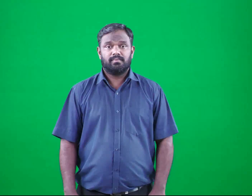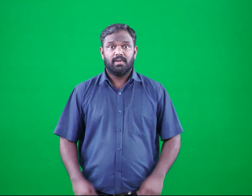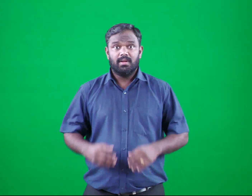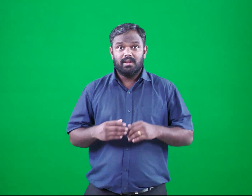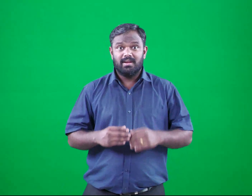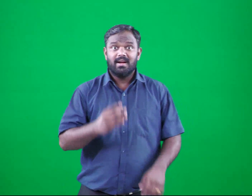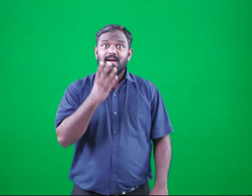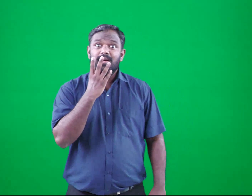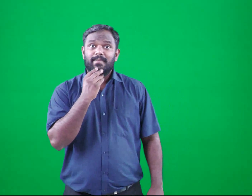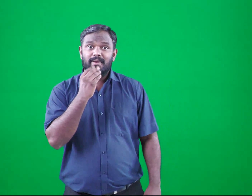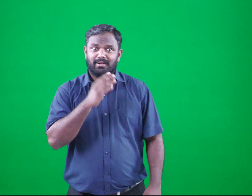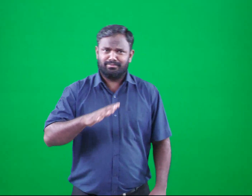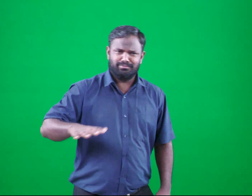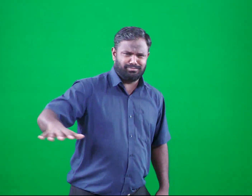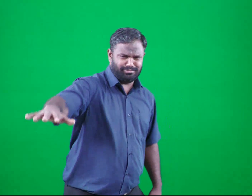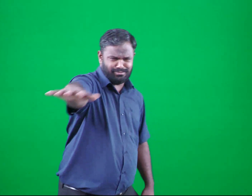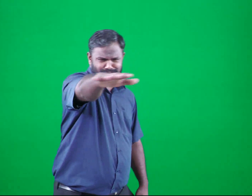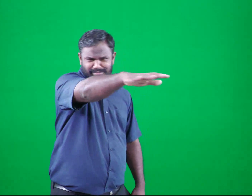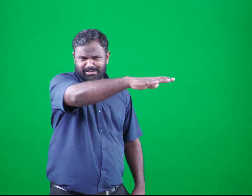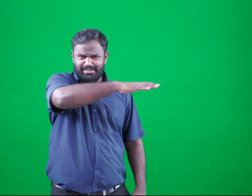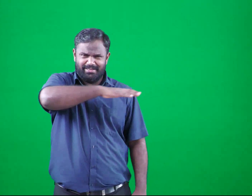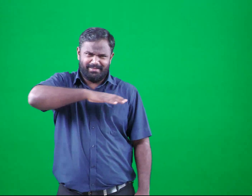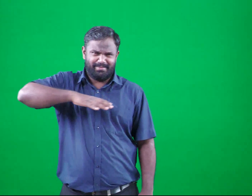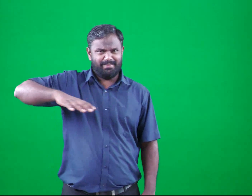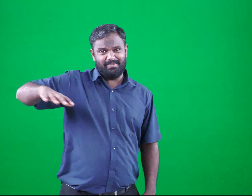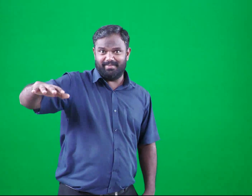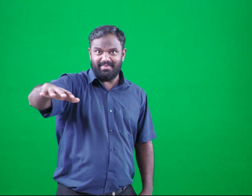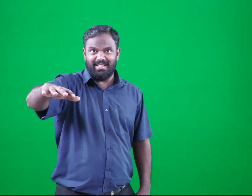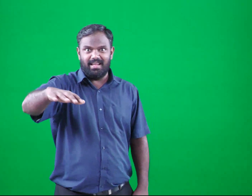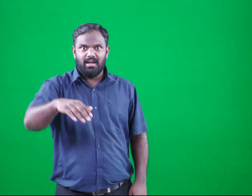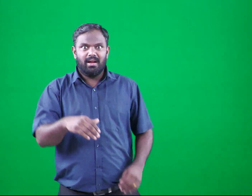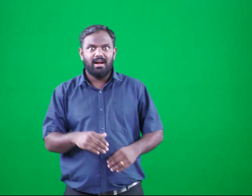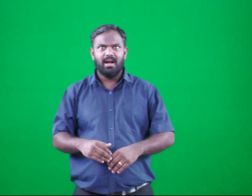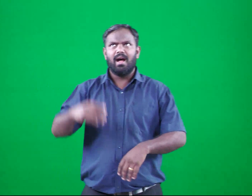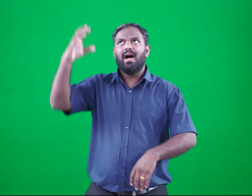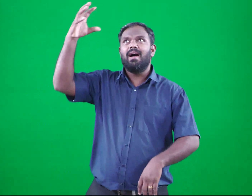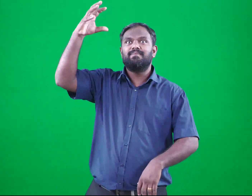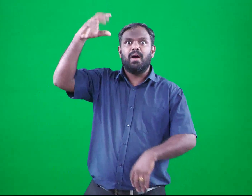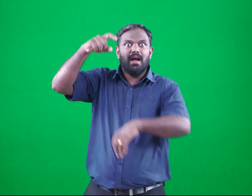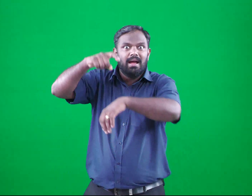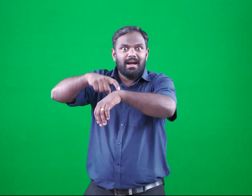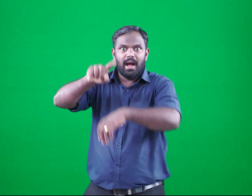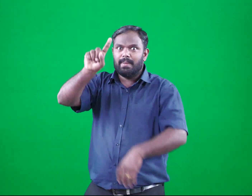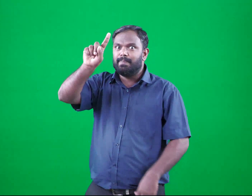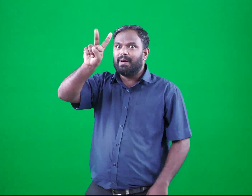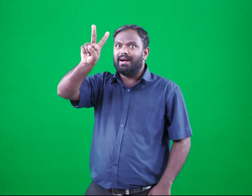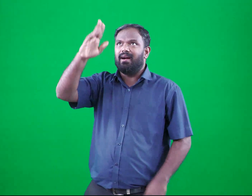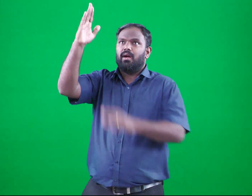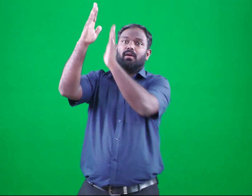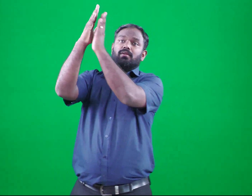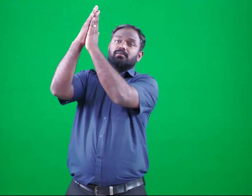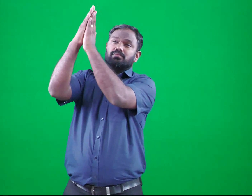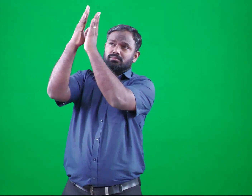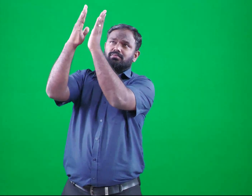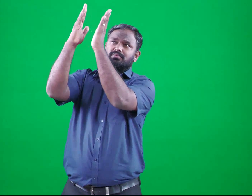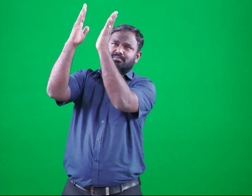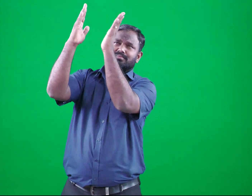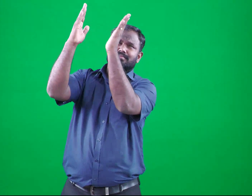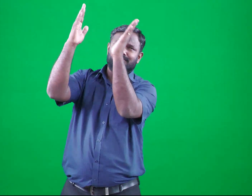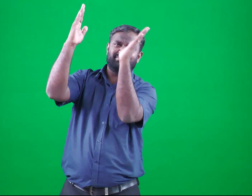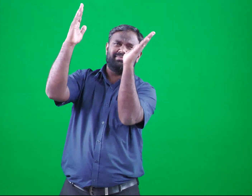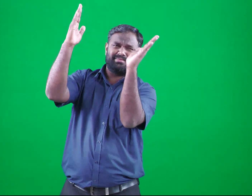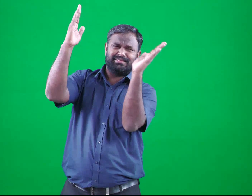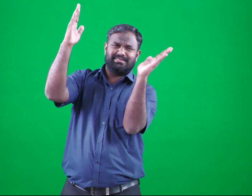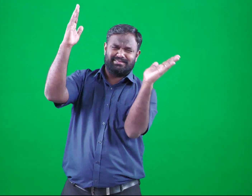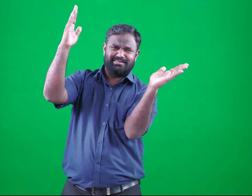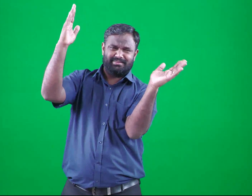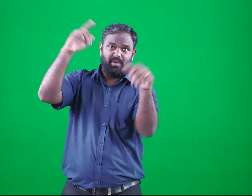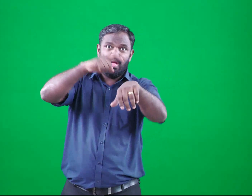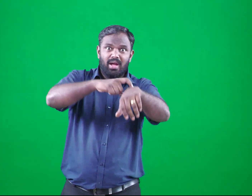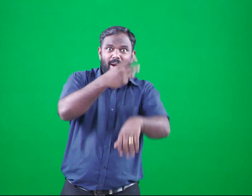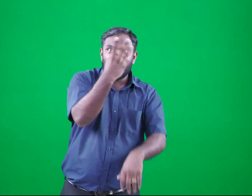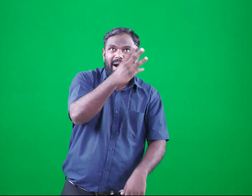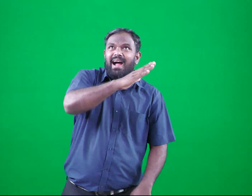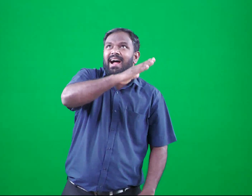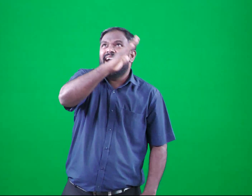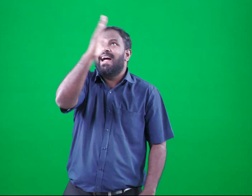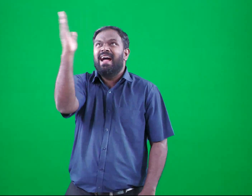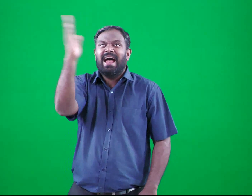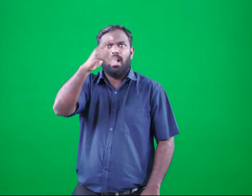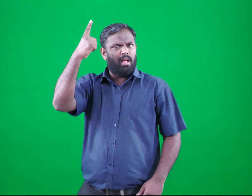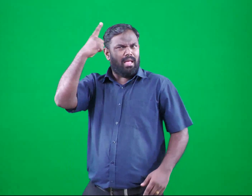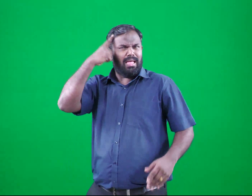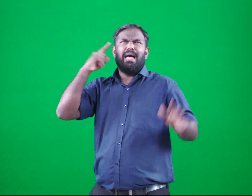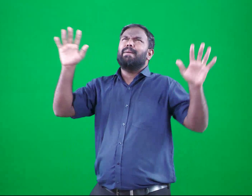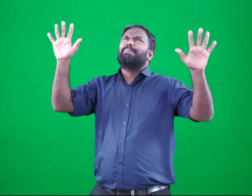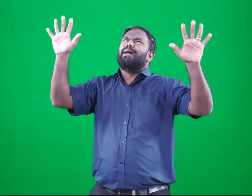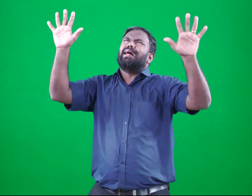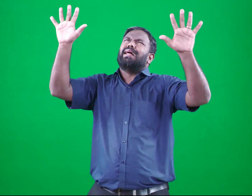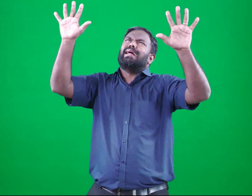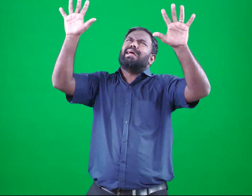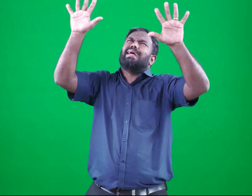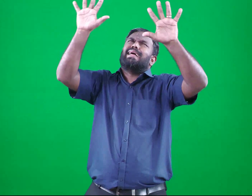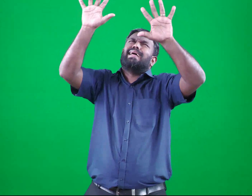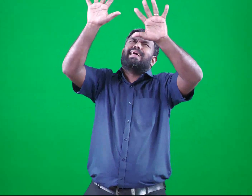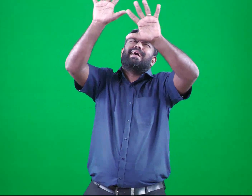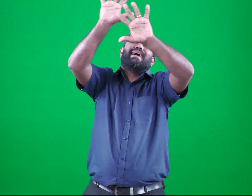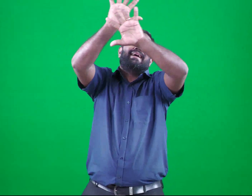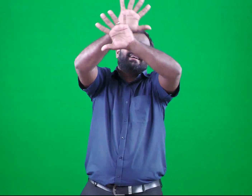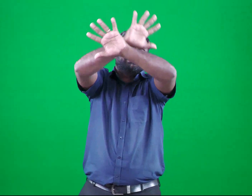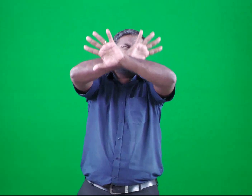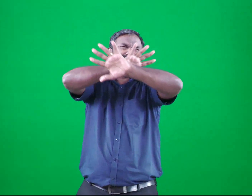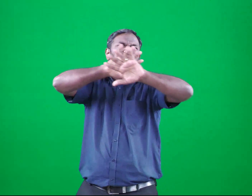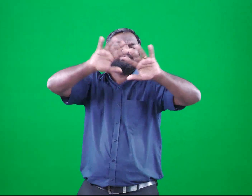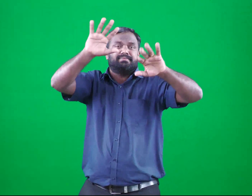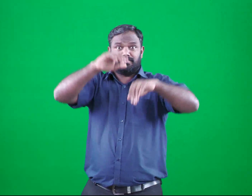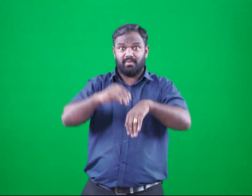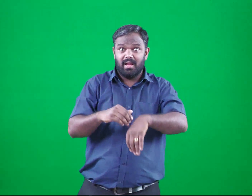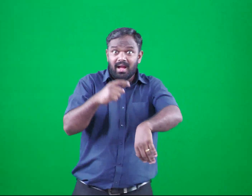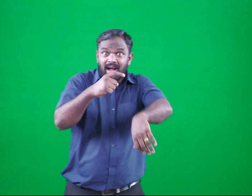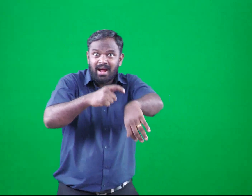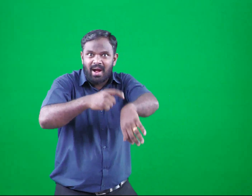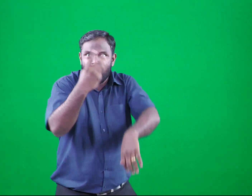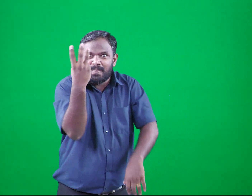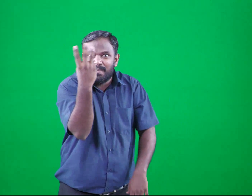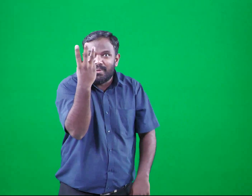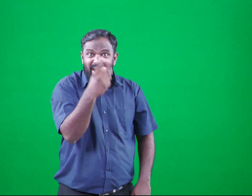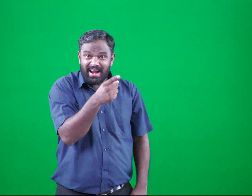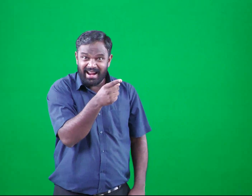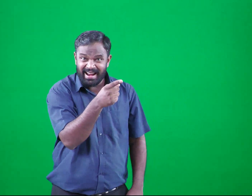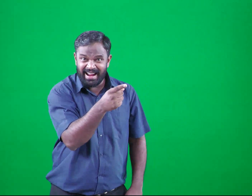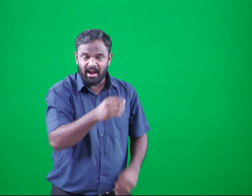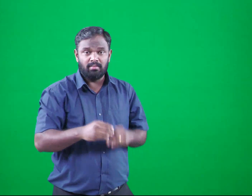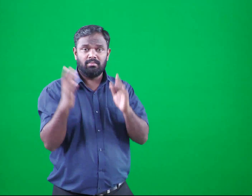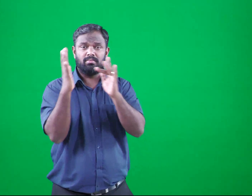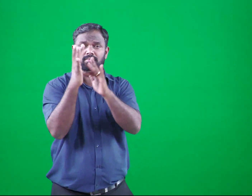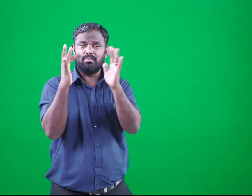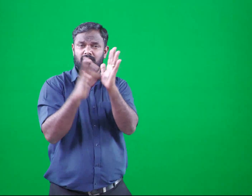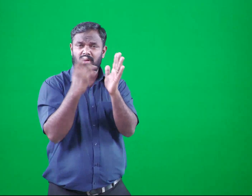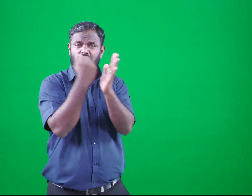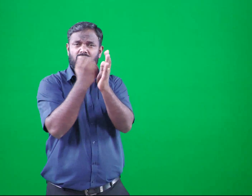From the sixth hour until the ninth hour darkness came over all the land.